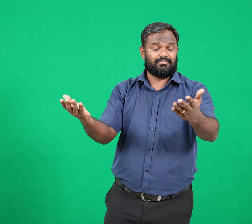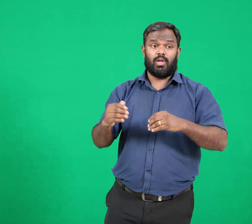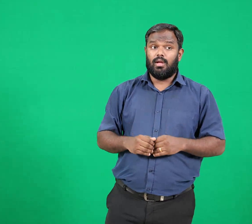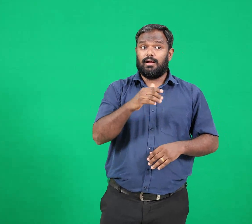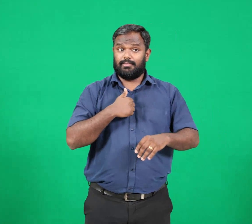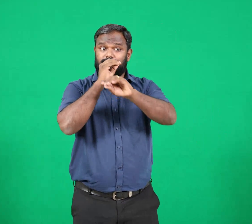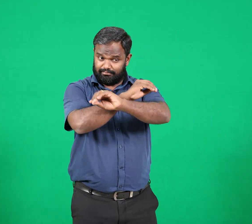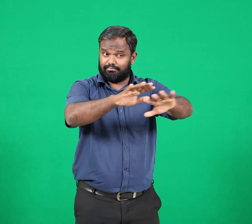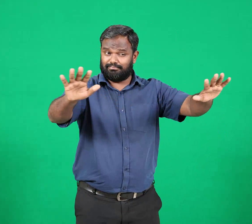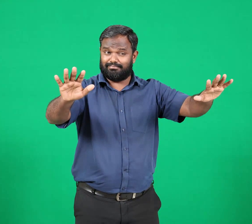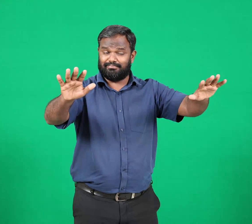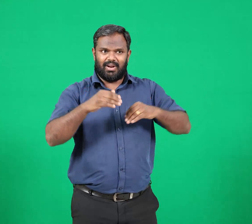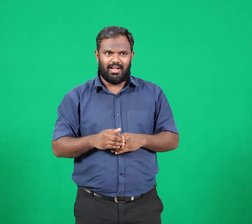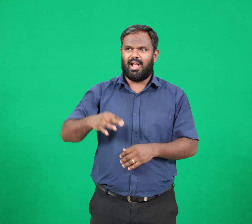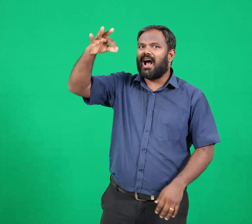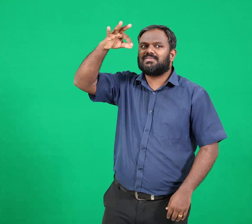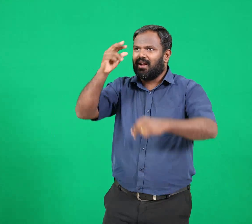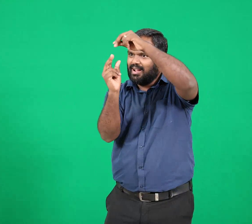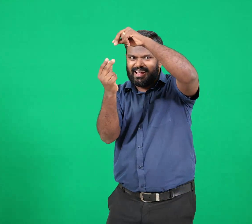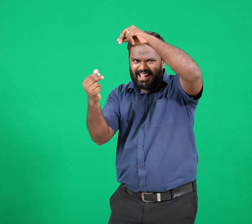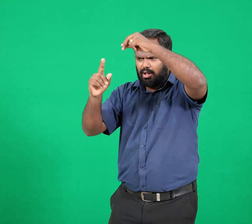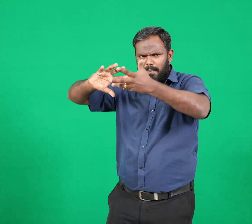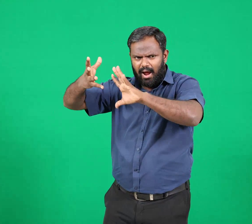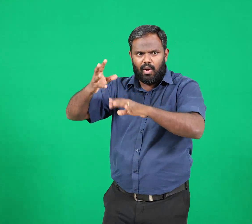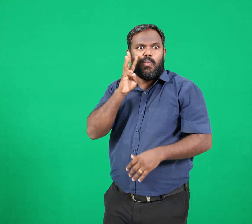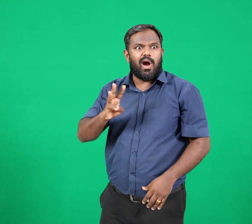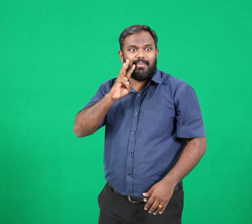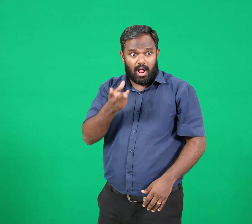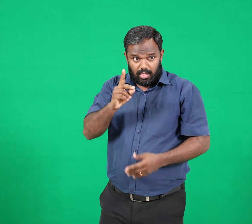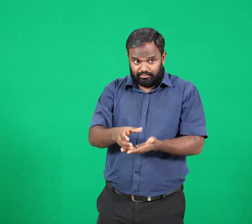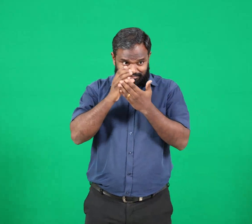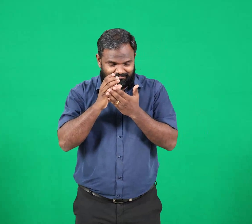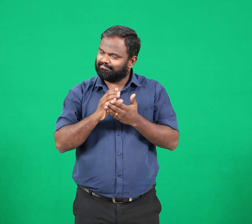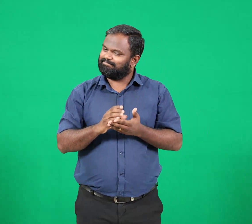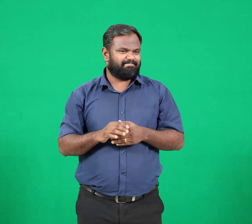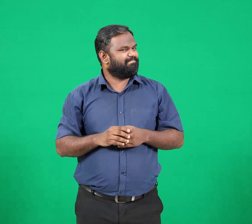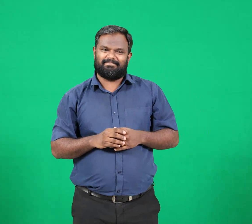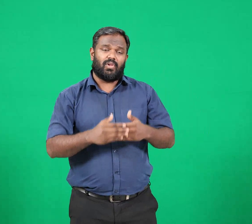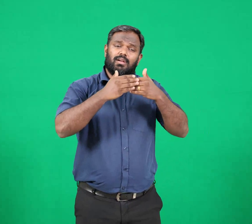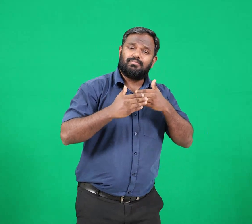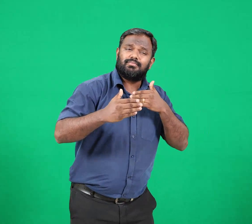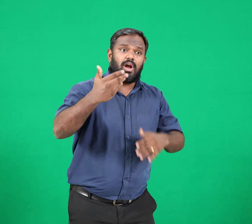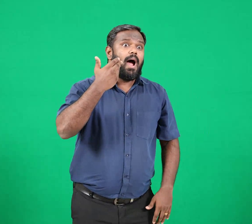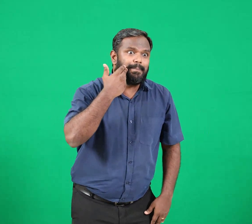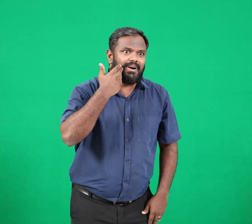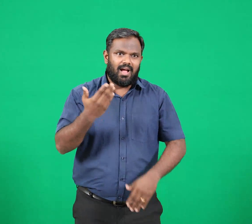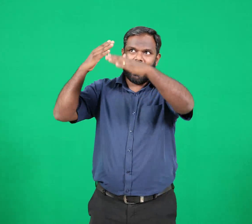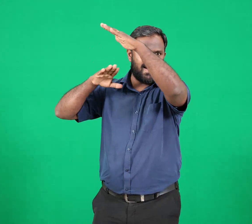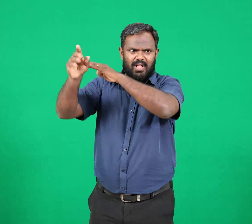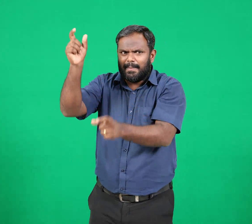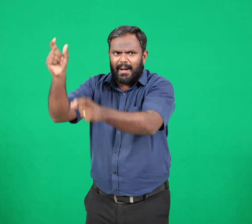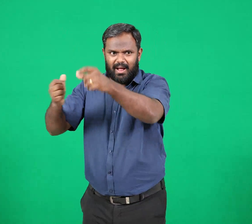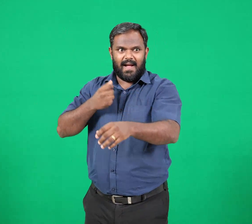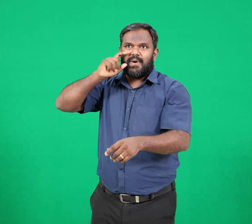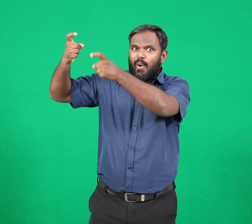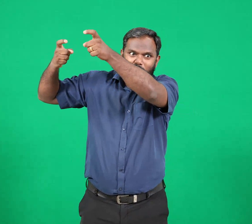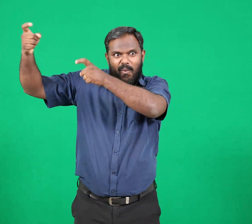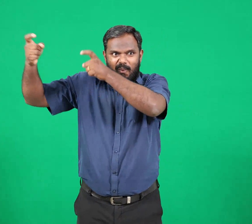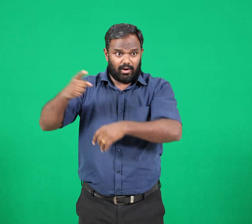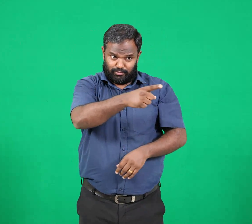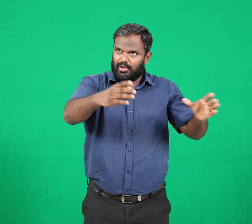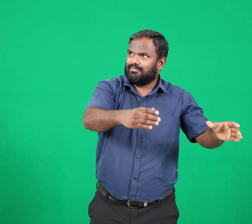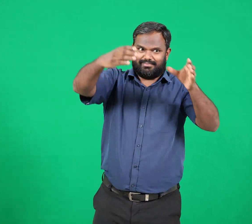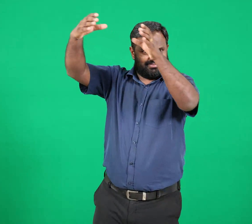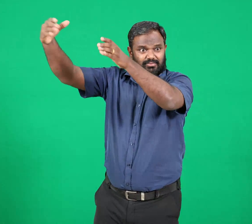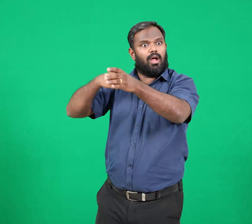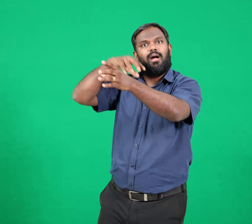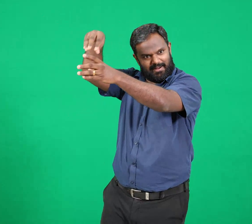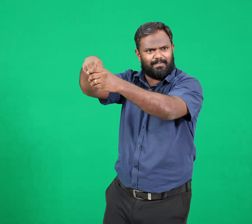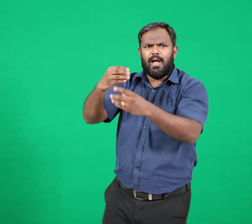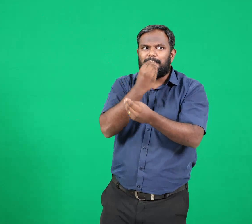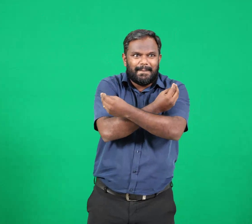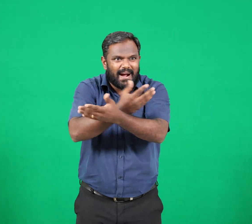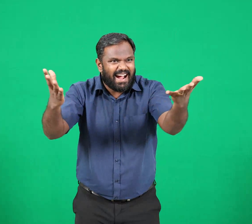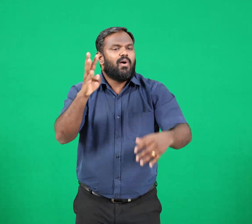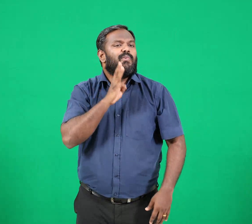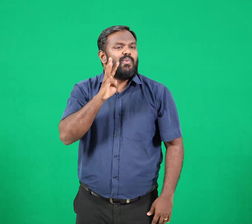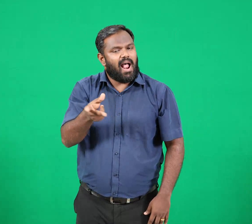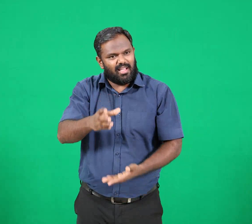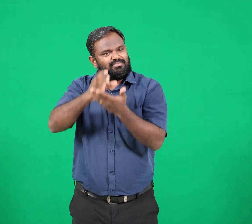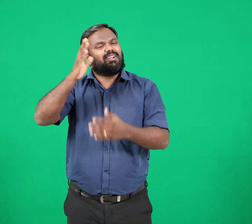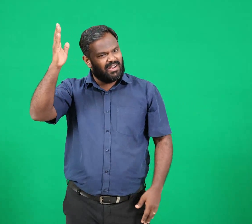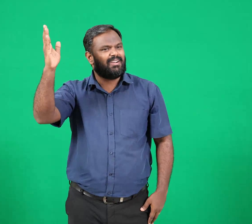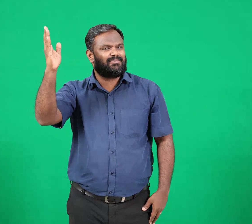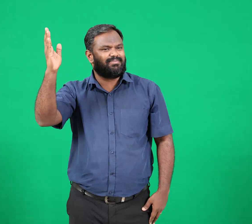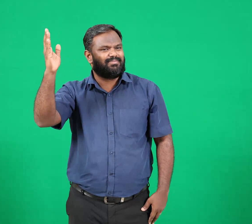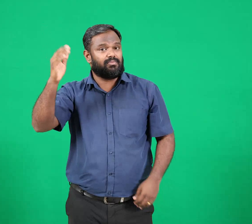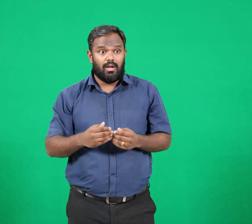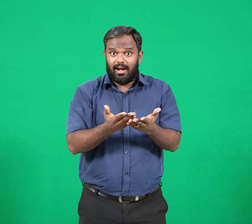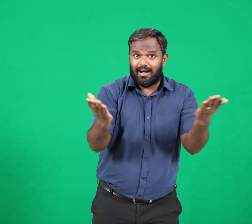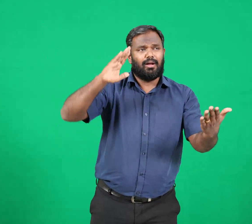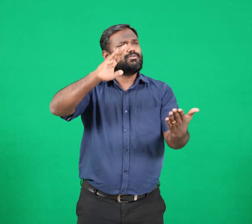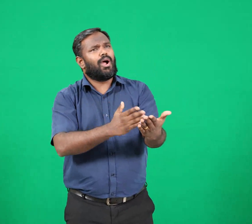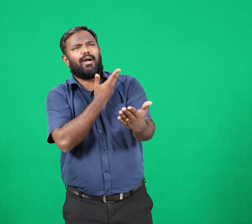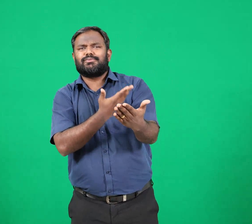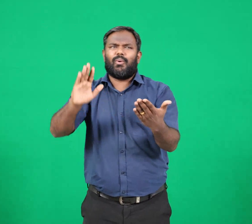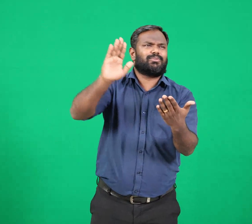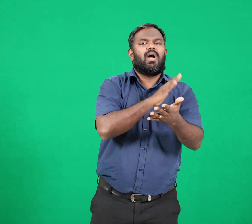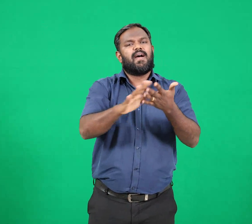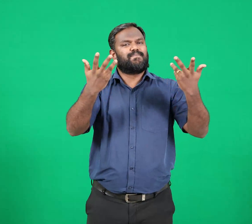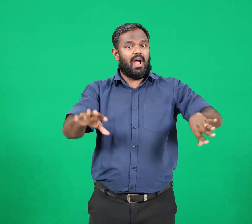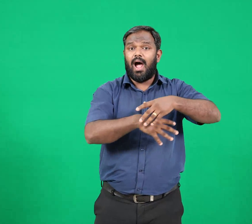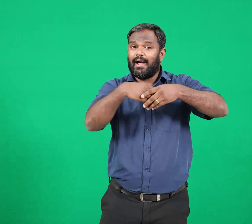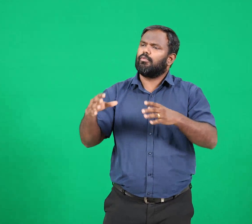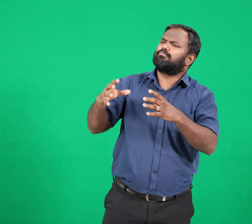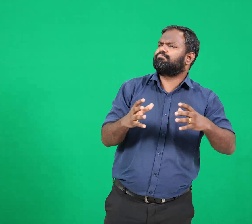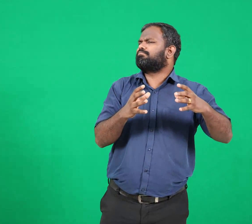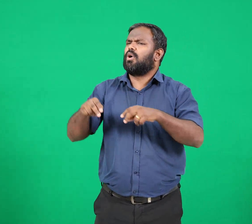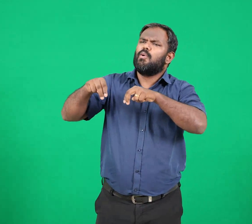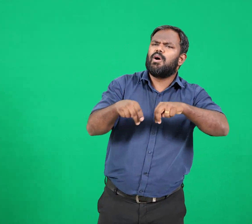I tell you, I will not drink of this fruit of the vine from now on until that day when I drink it anew with you in My Father's kingdom."